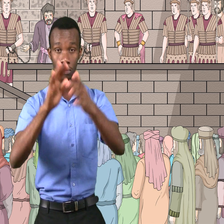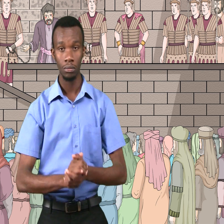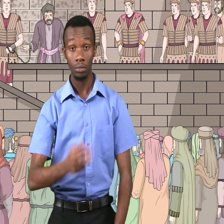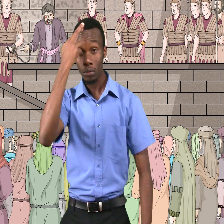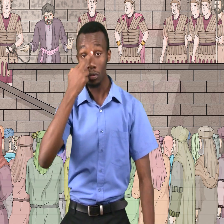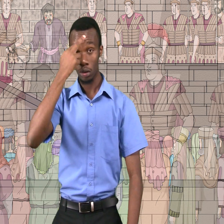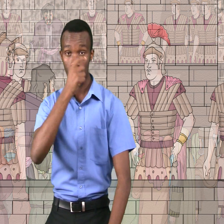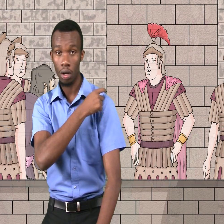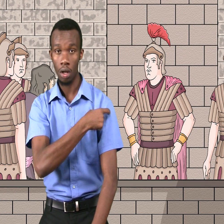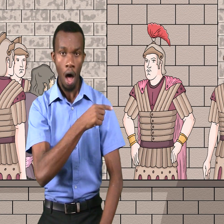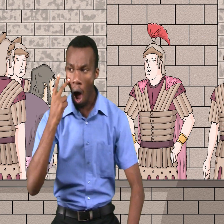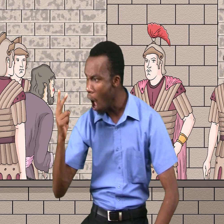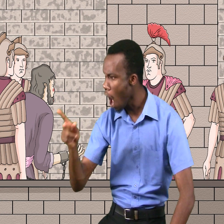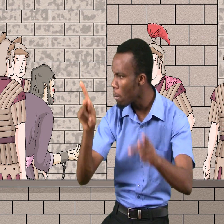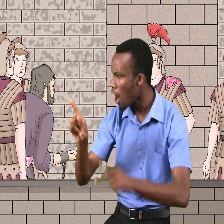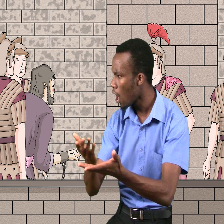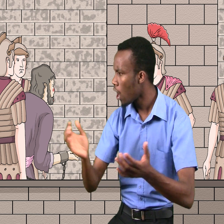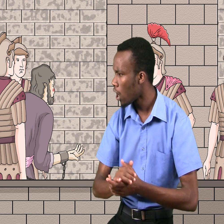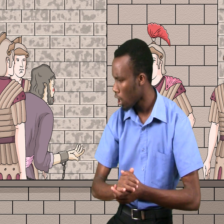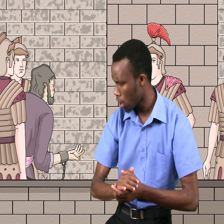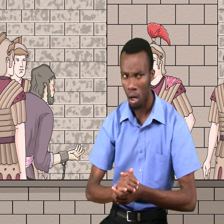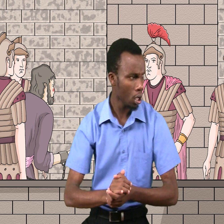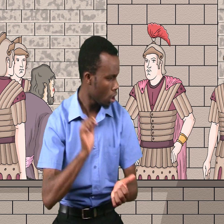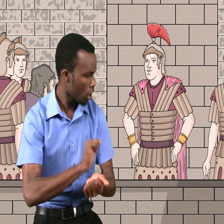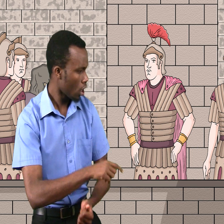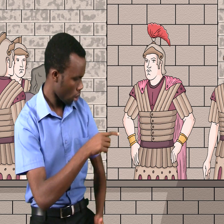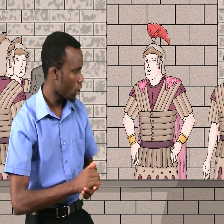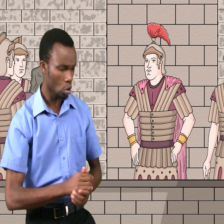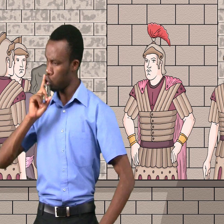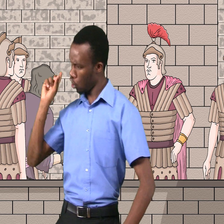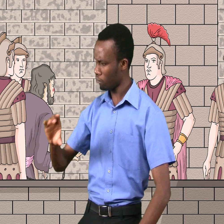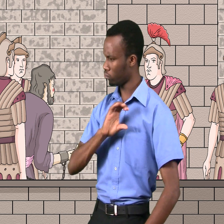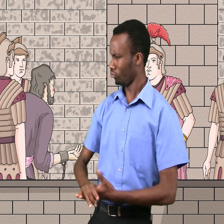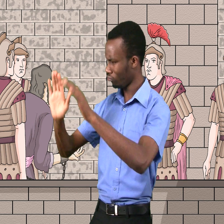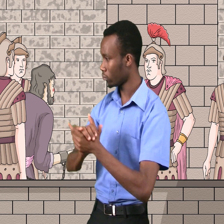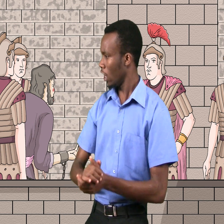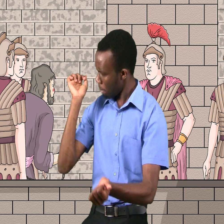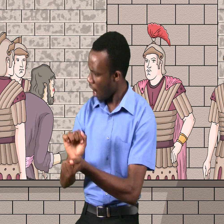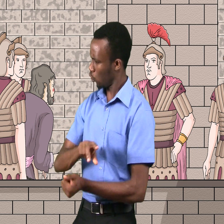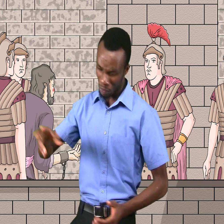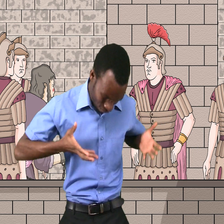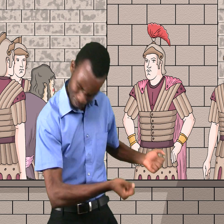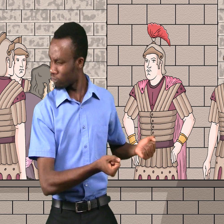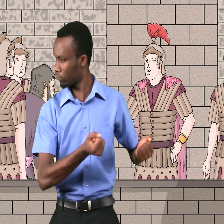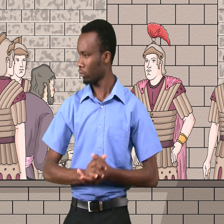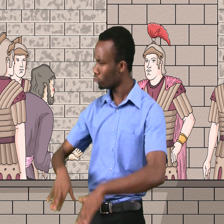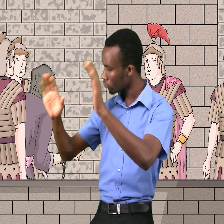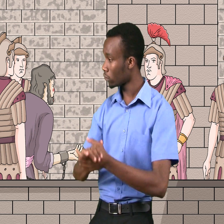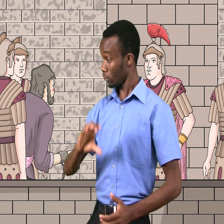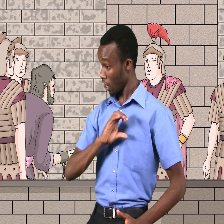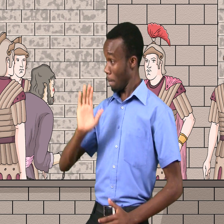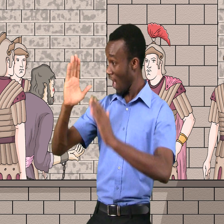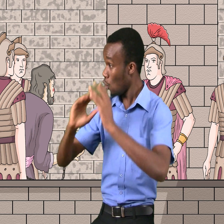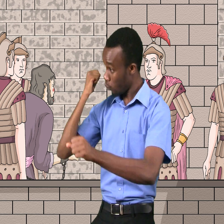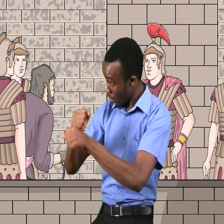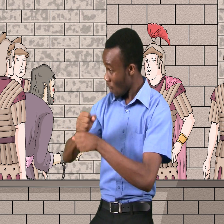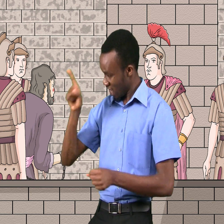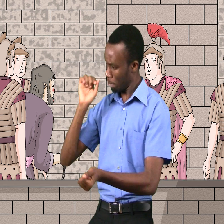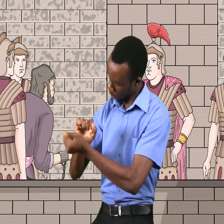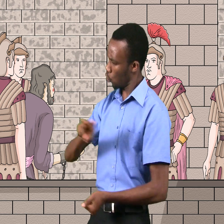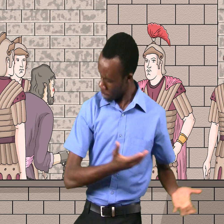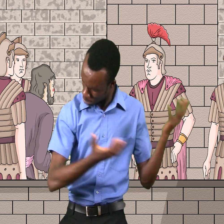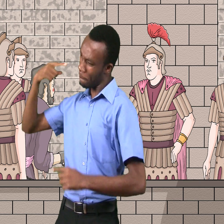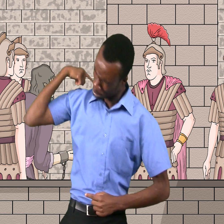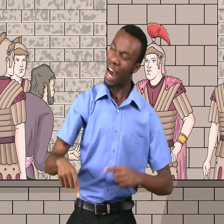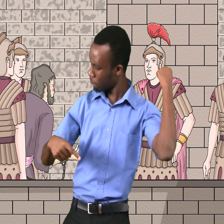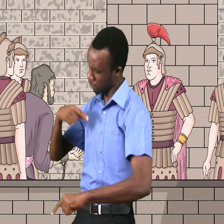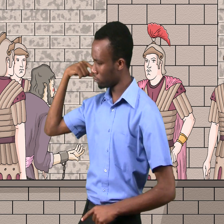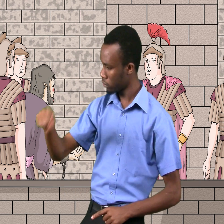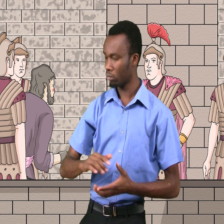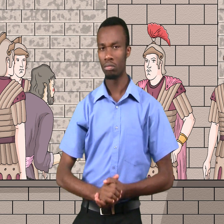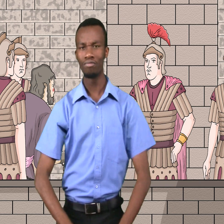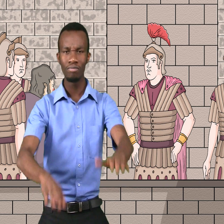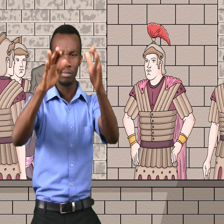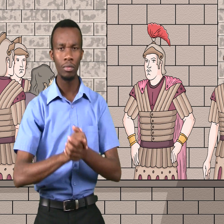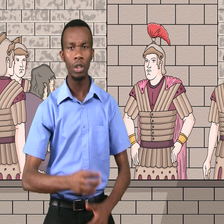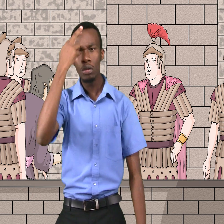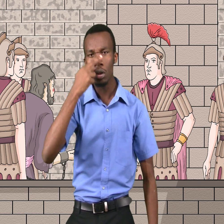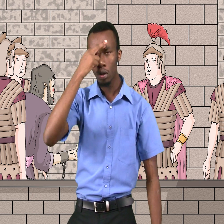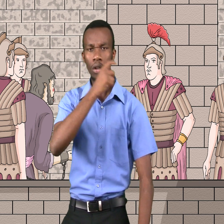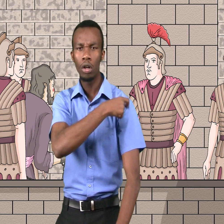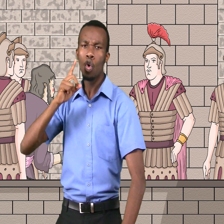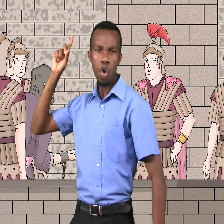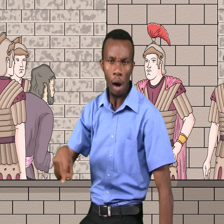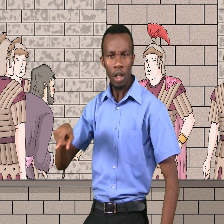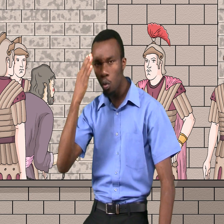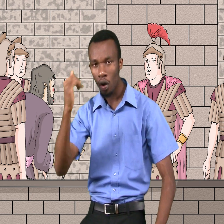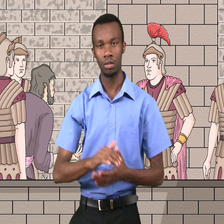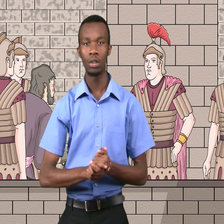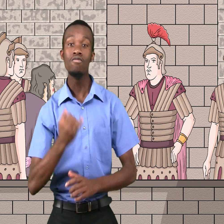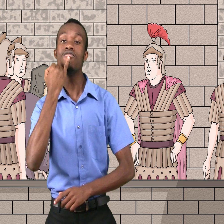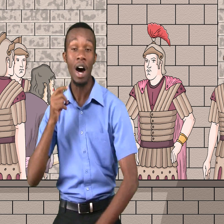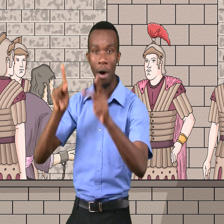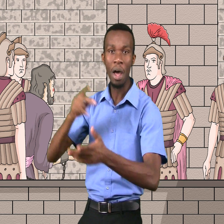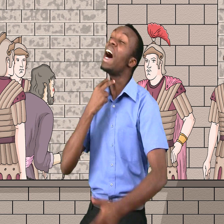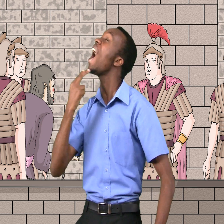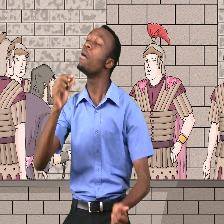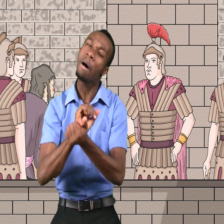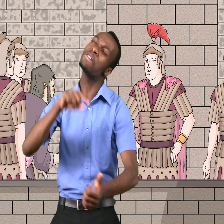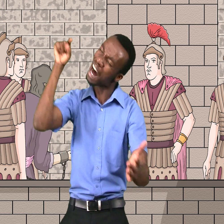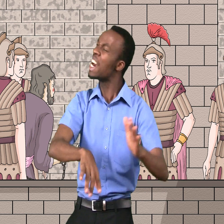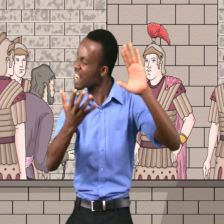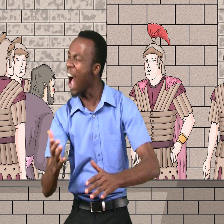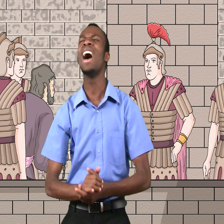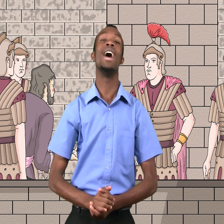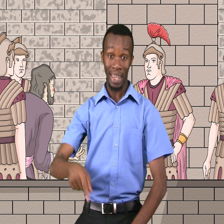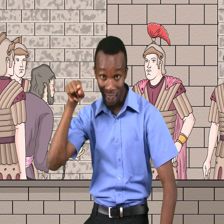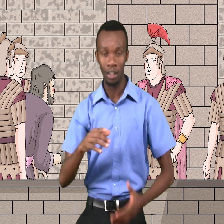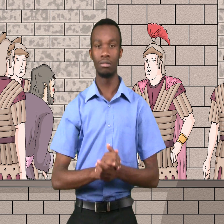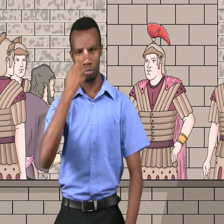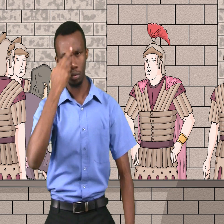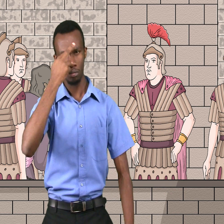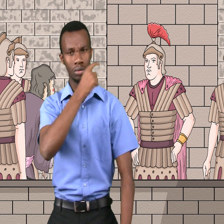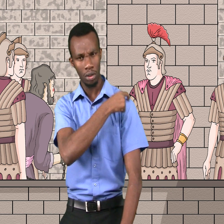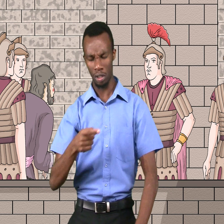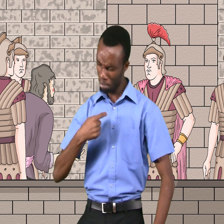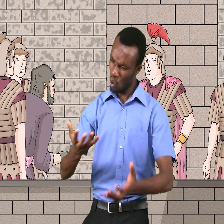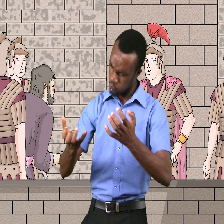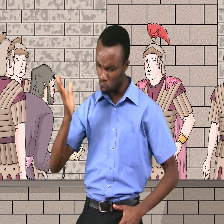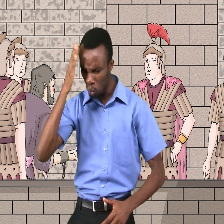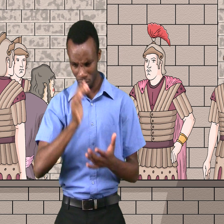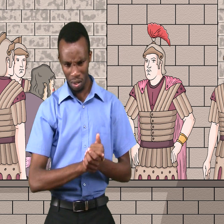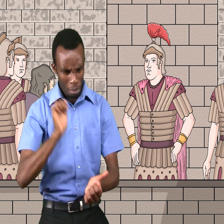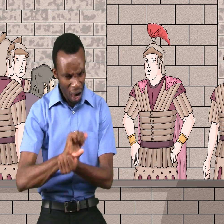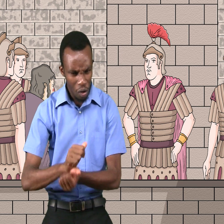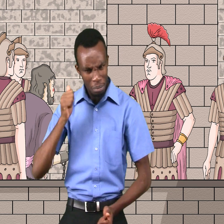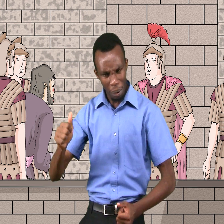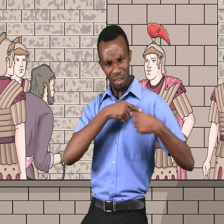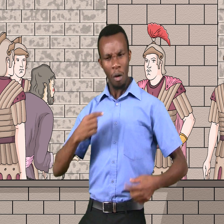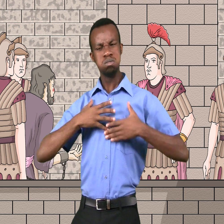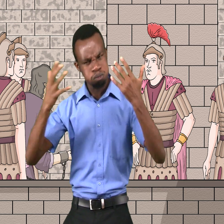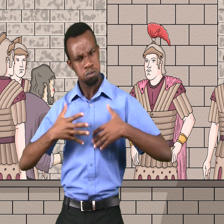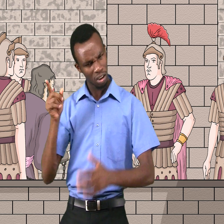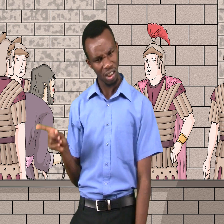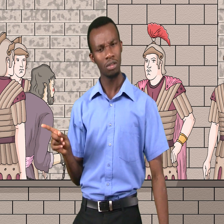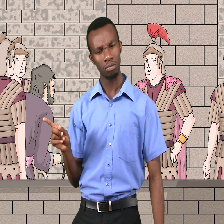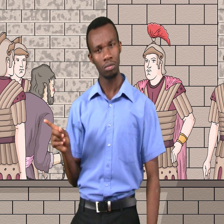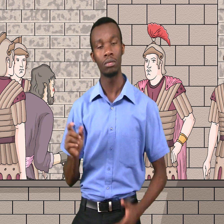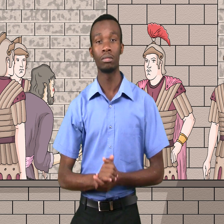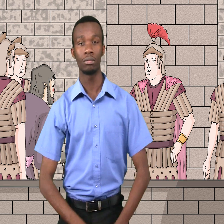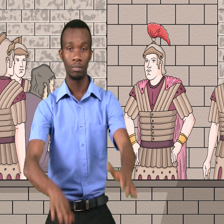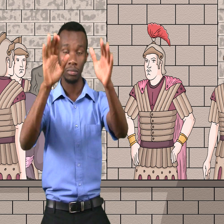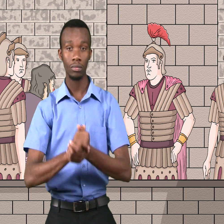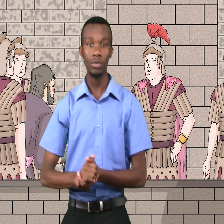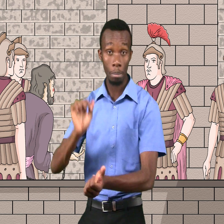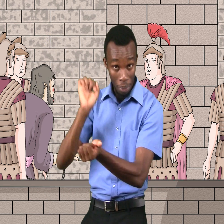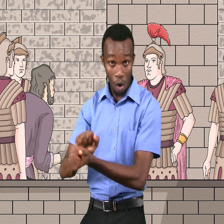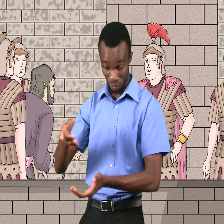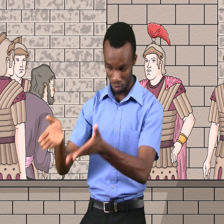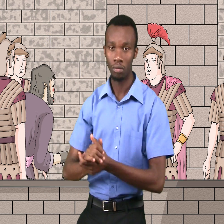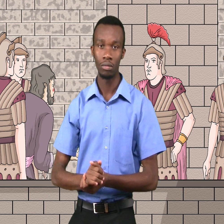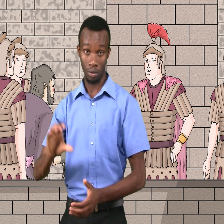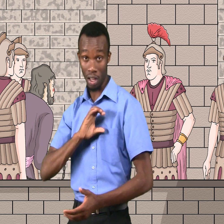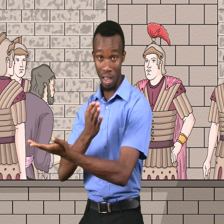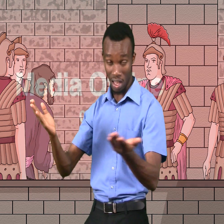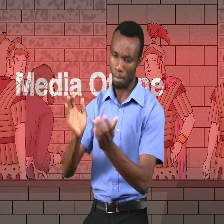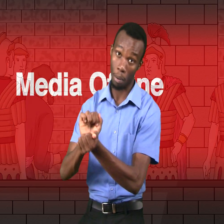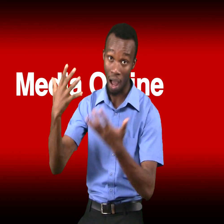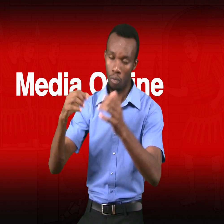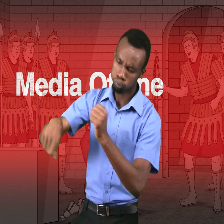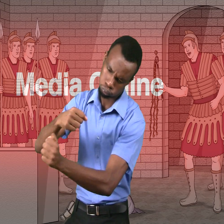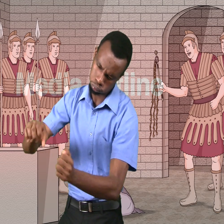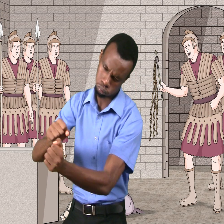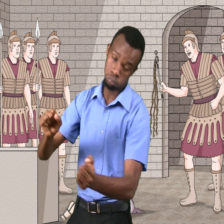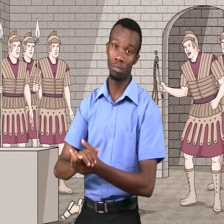As they were shouting and throwing off their cloaks and tossing dust into the air, the commander ordered that Paul be brought into the barracks.